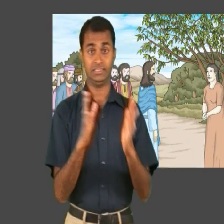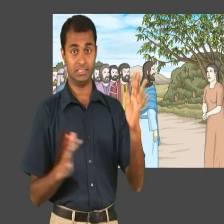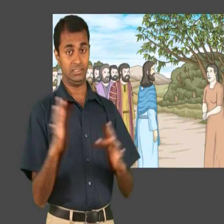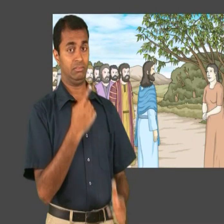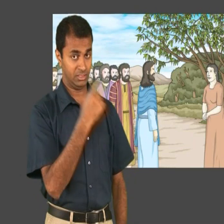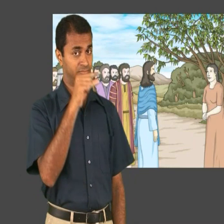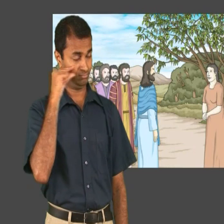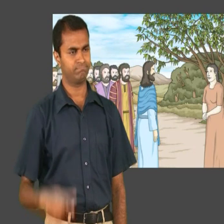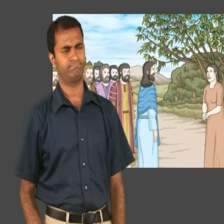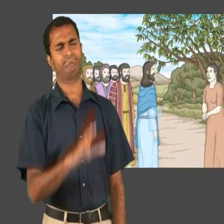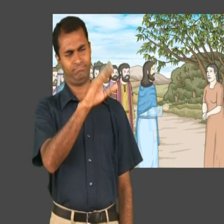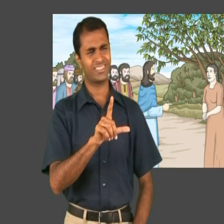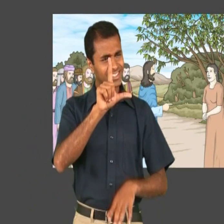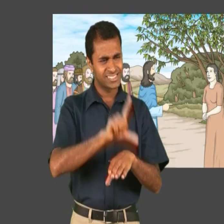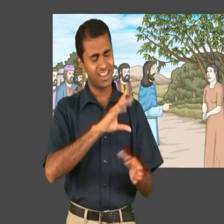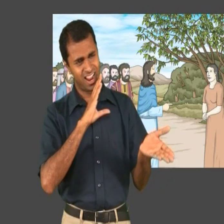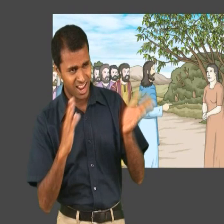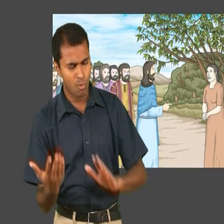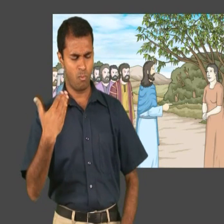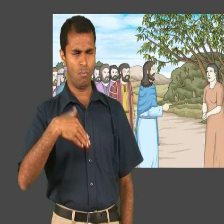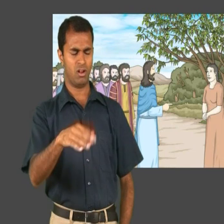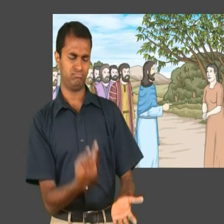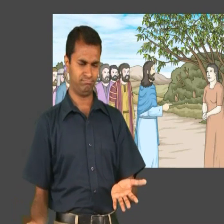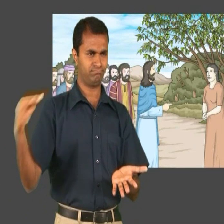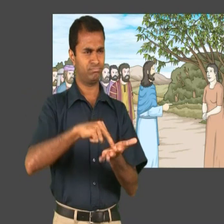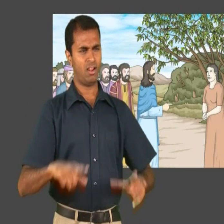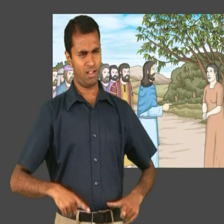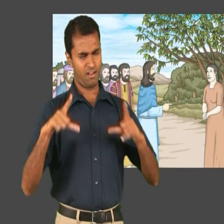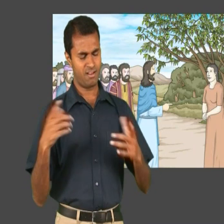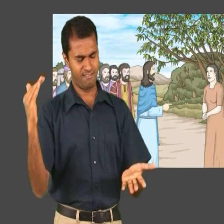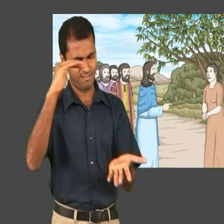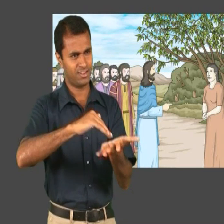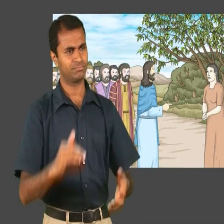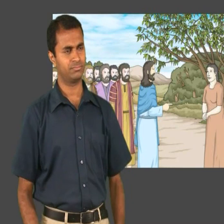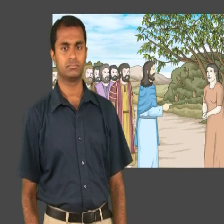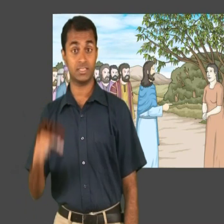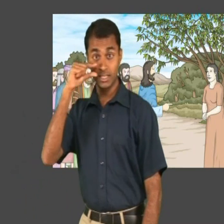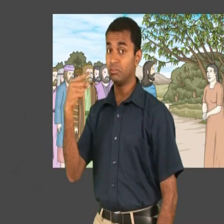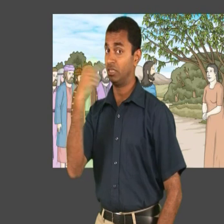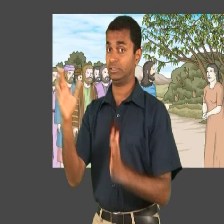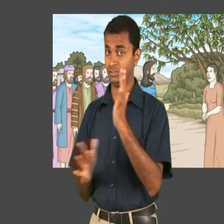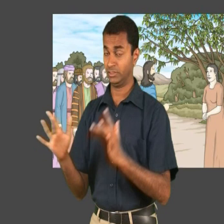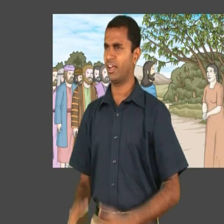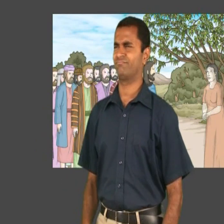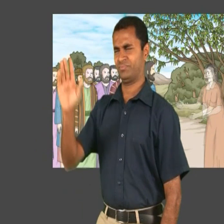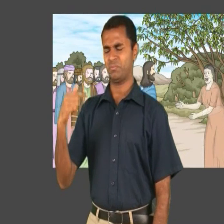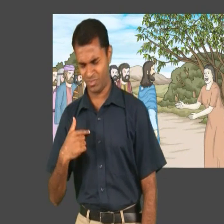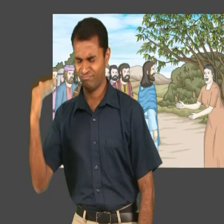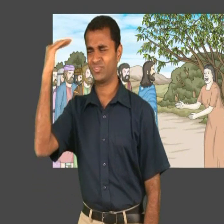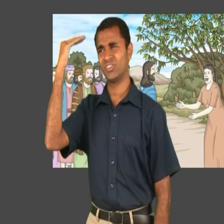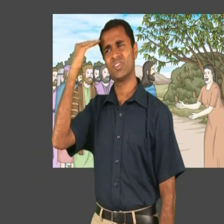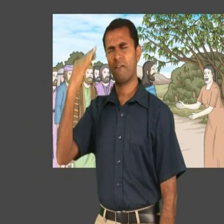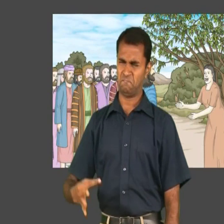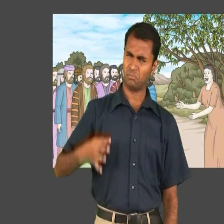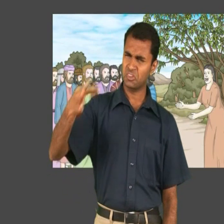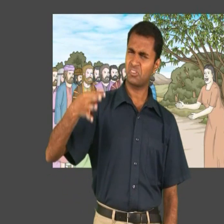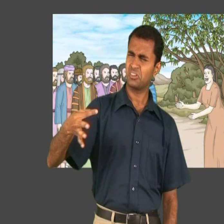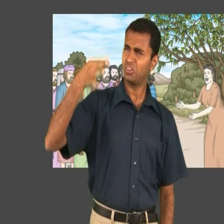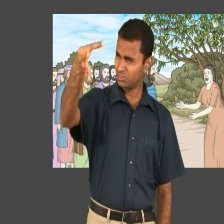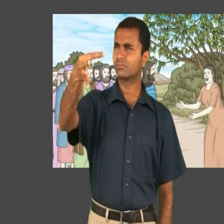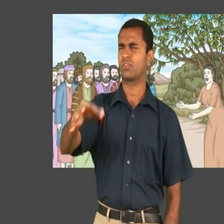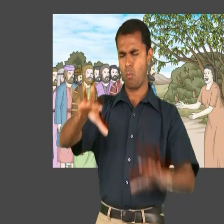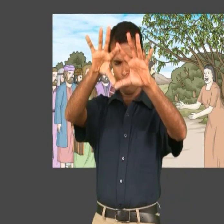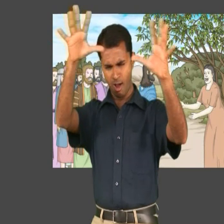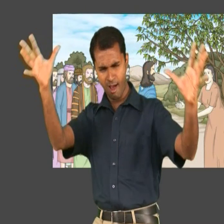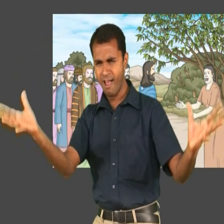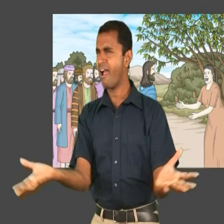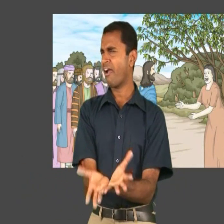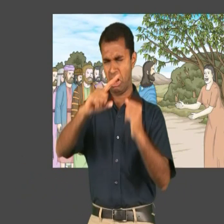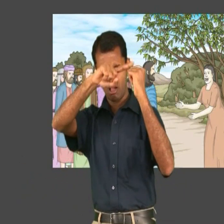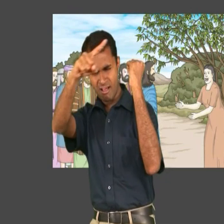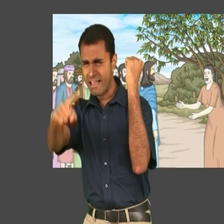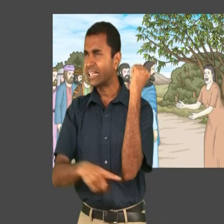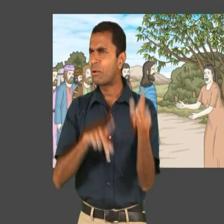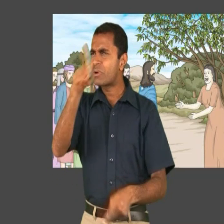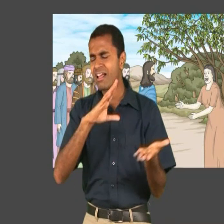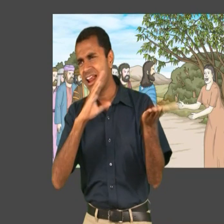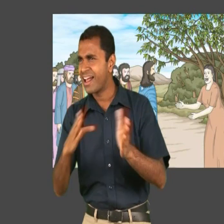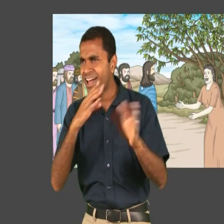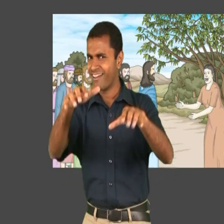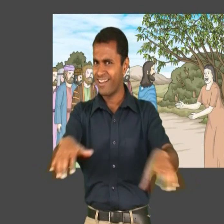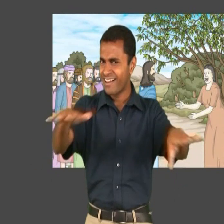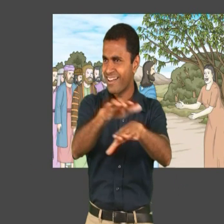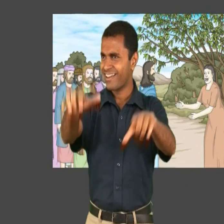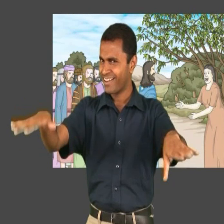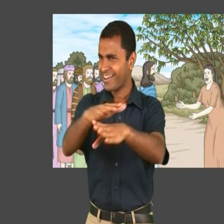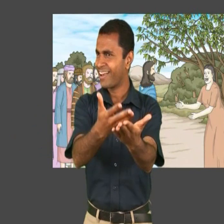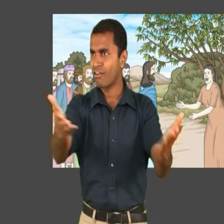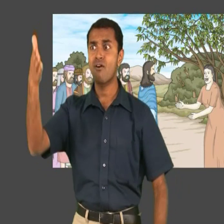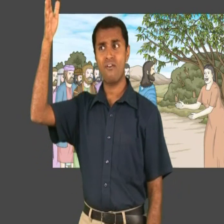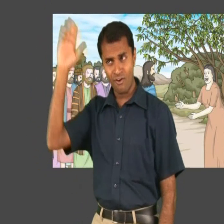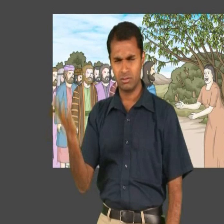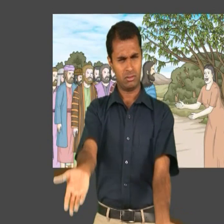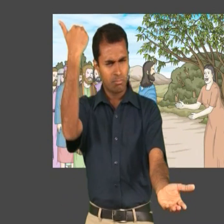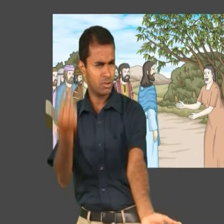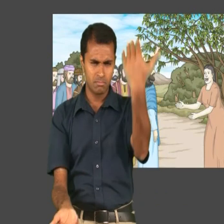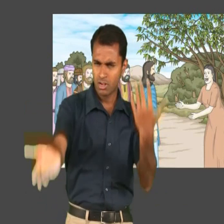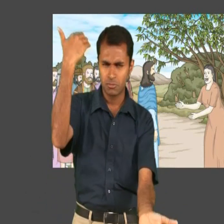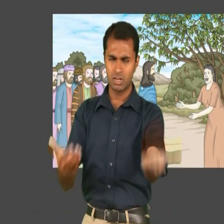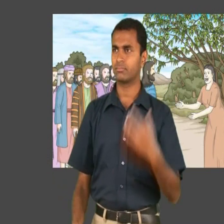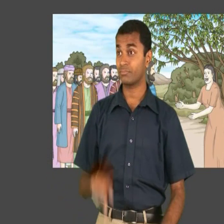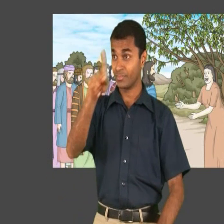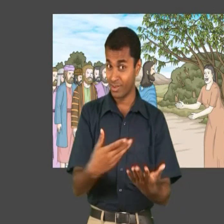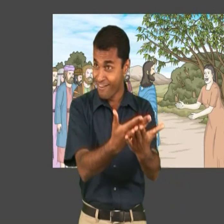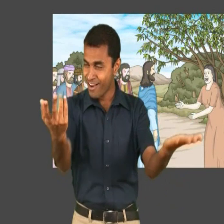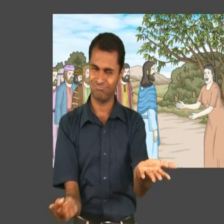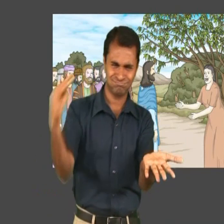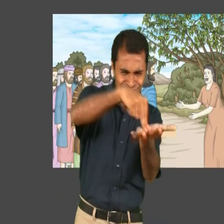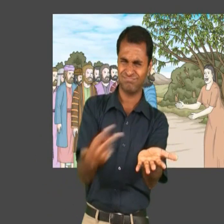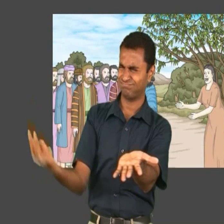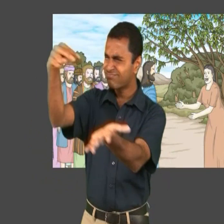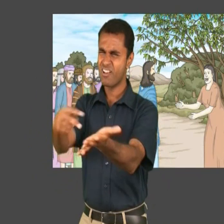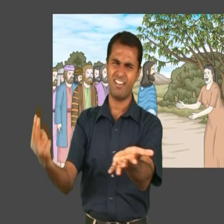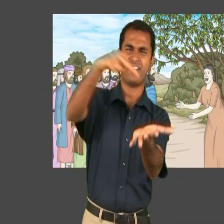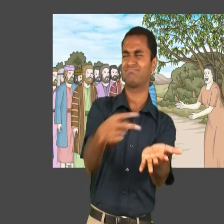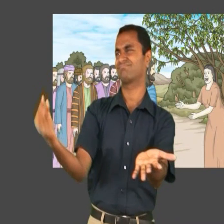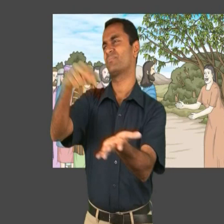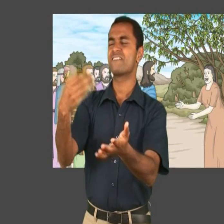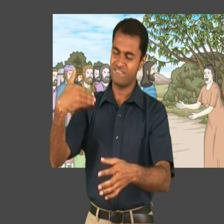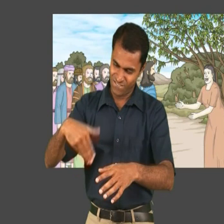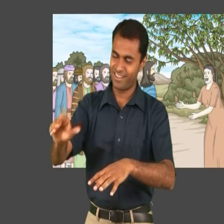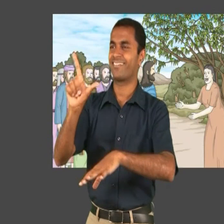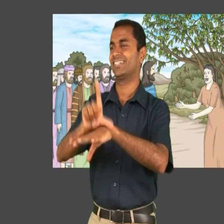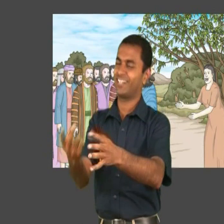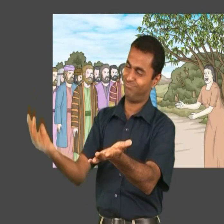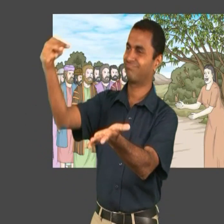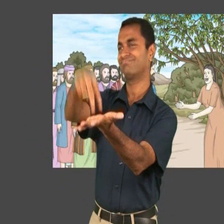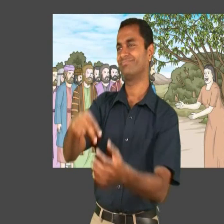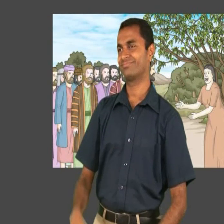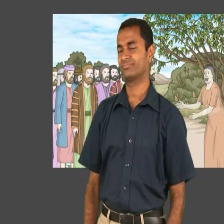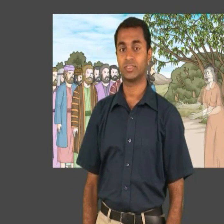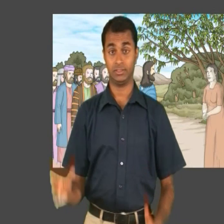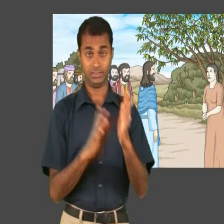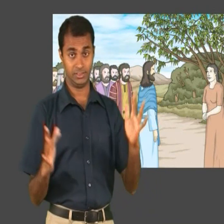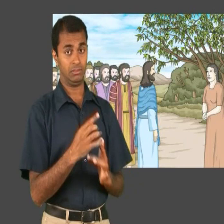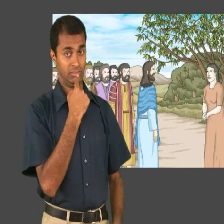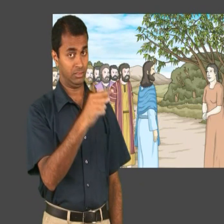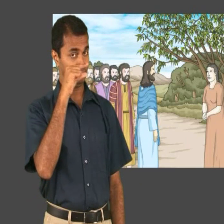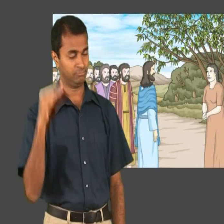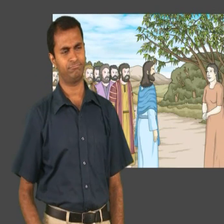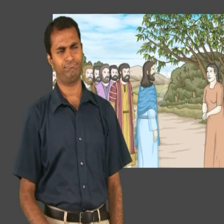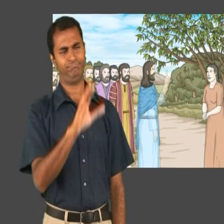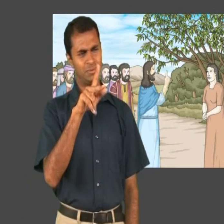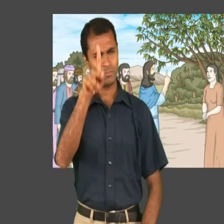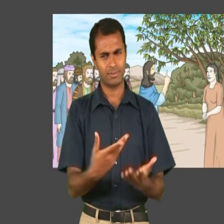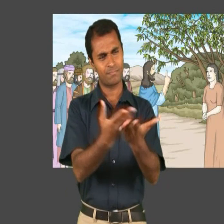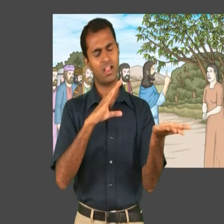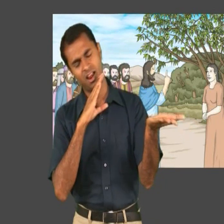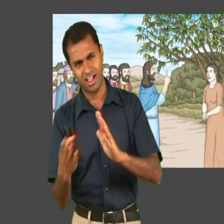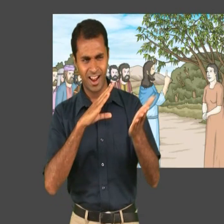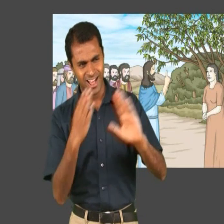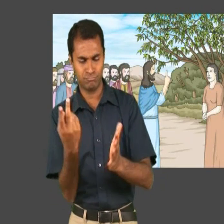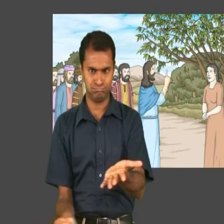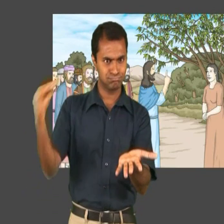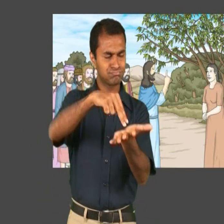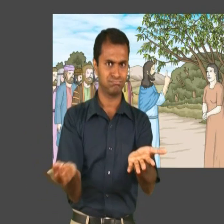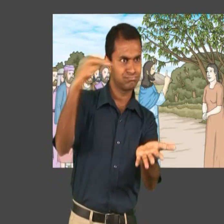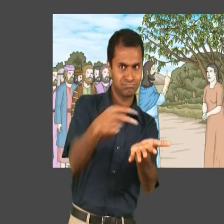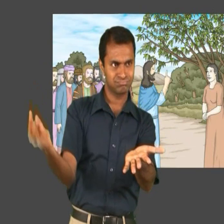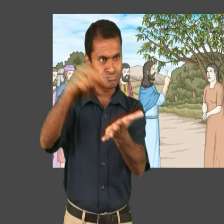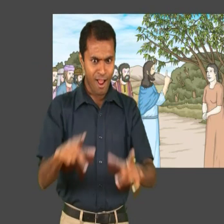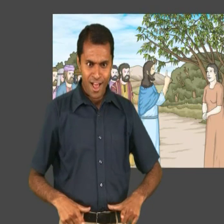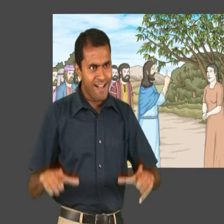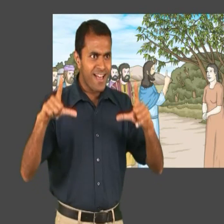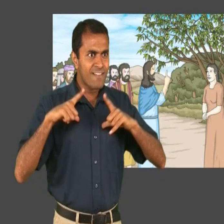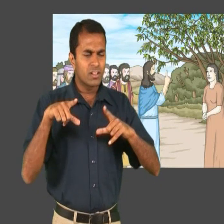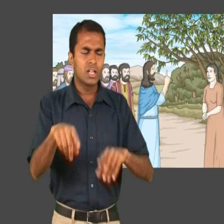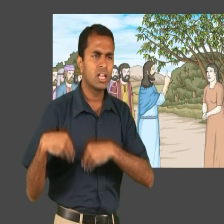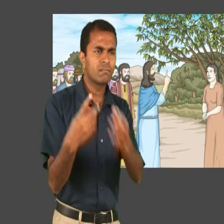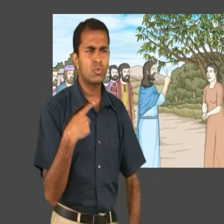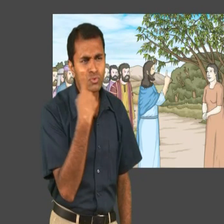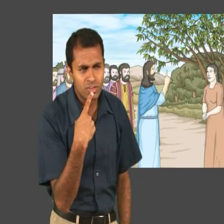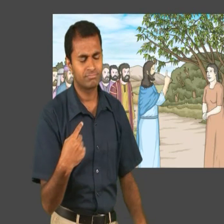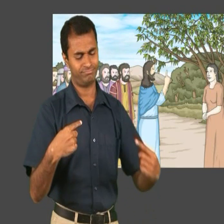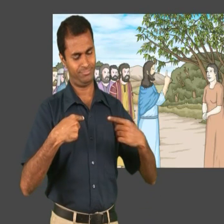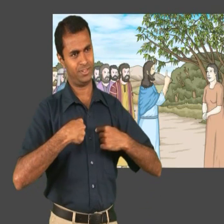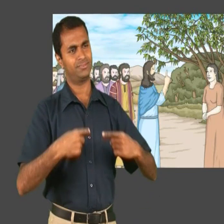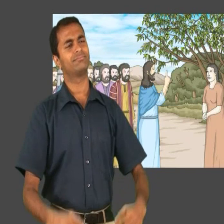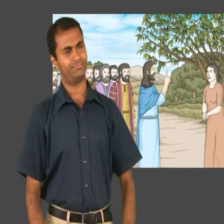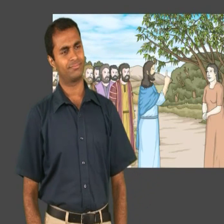“Your brother will rise again,” Jesus told her. Martha replied, “I know that he will rise again in the resurrection at the last day.”